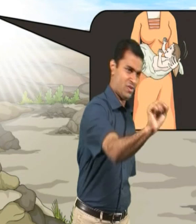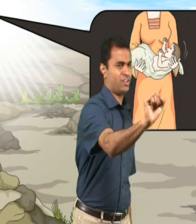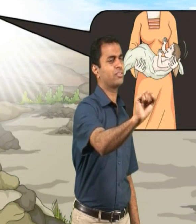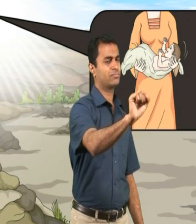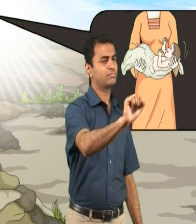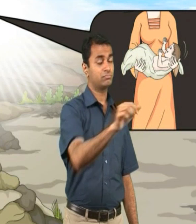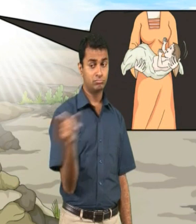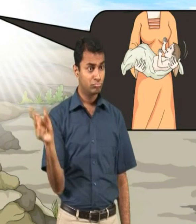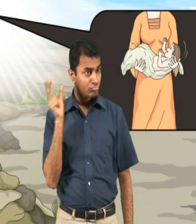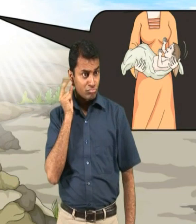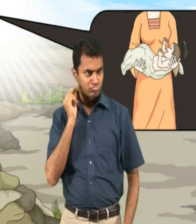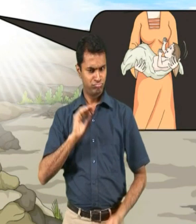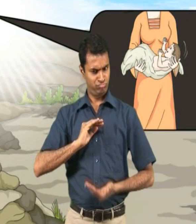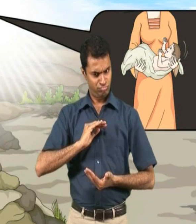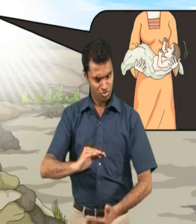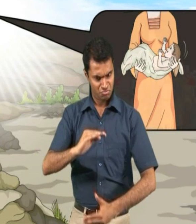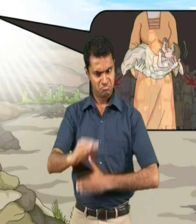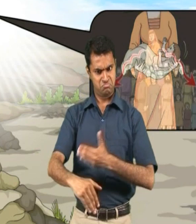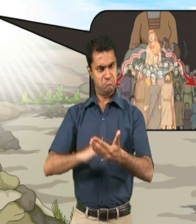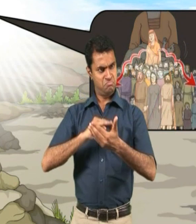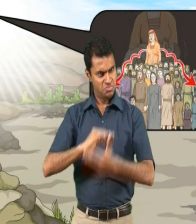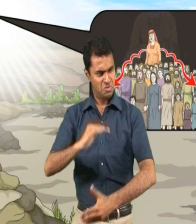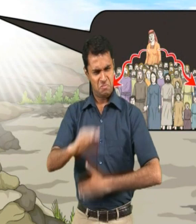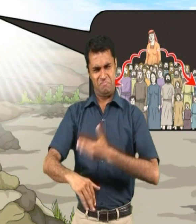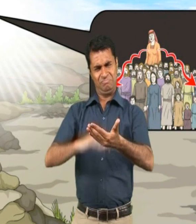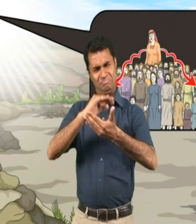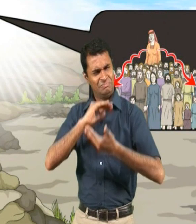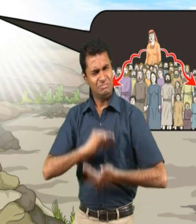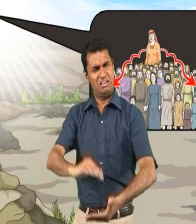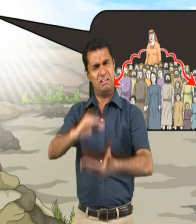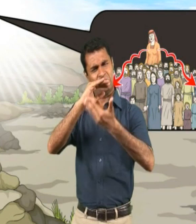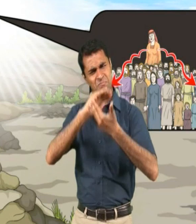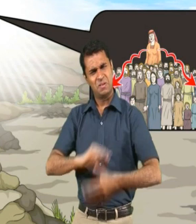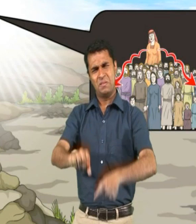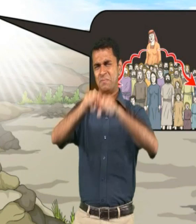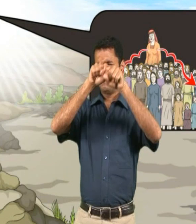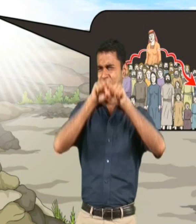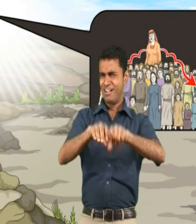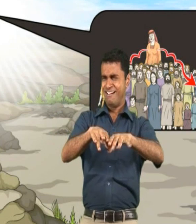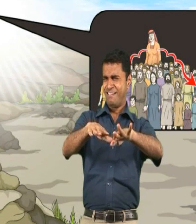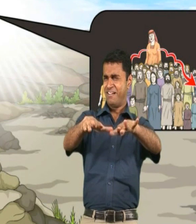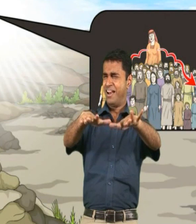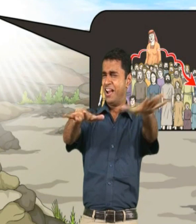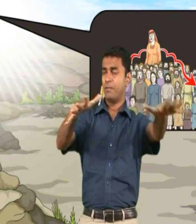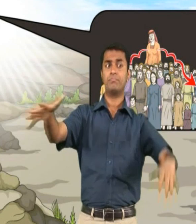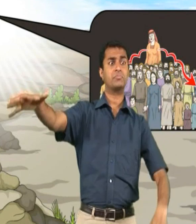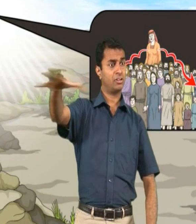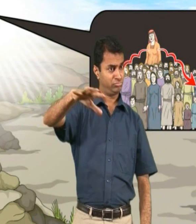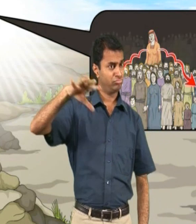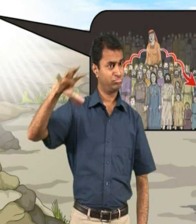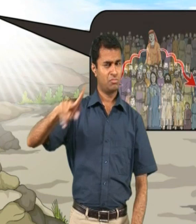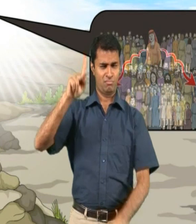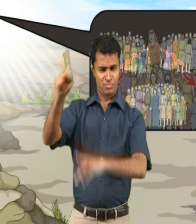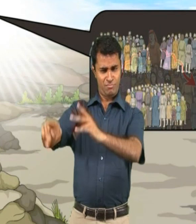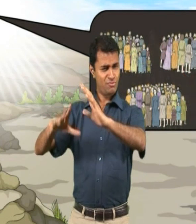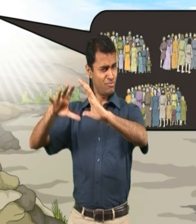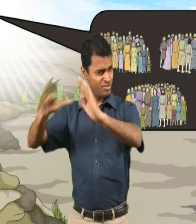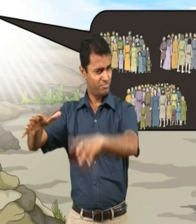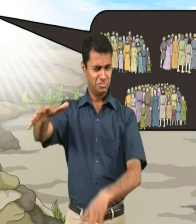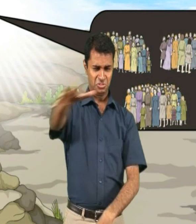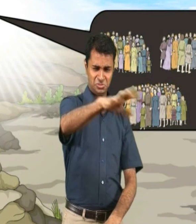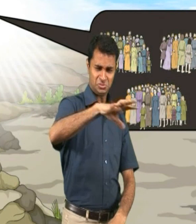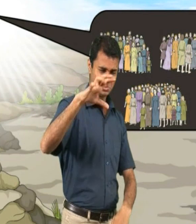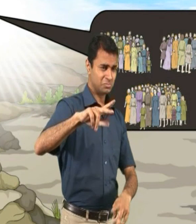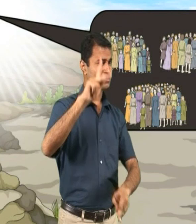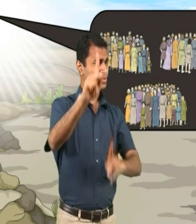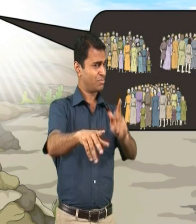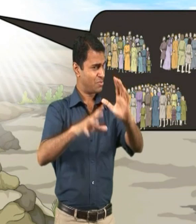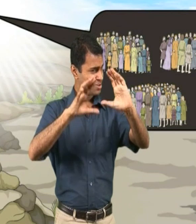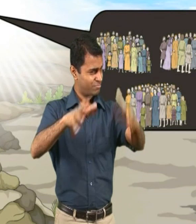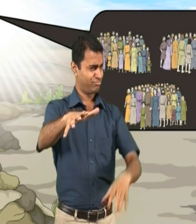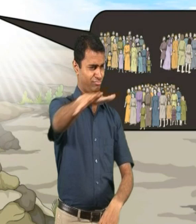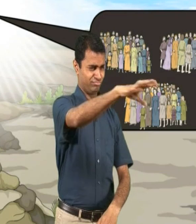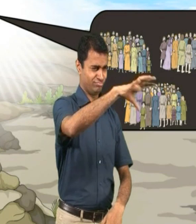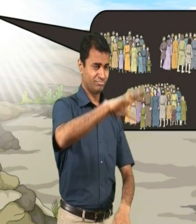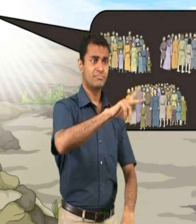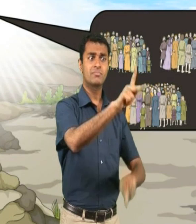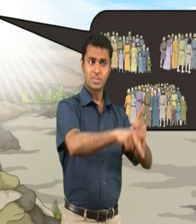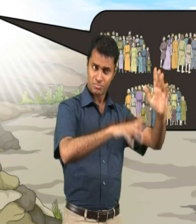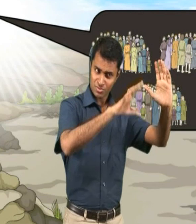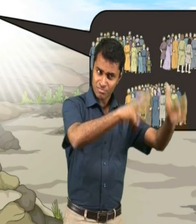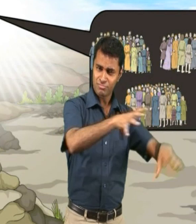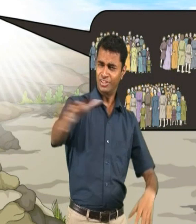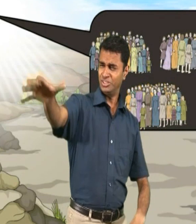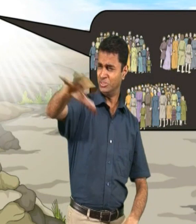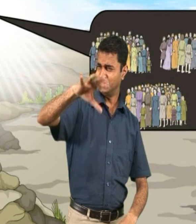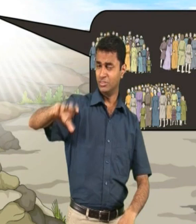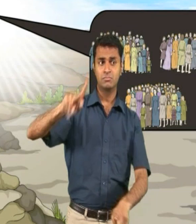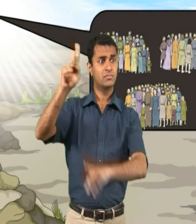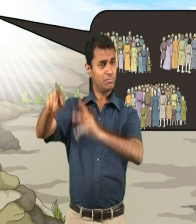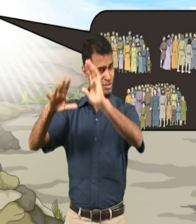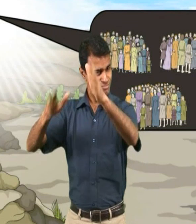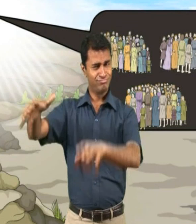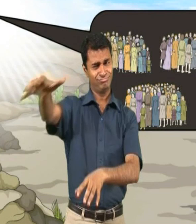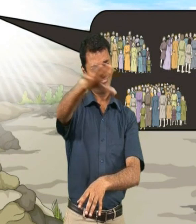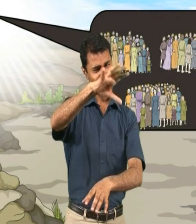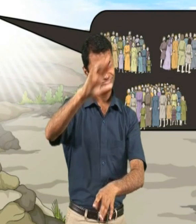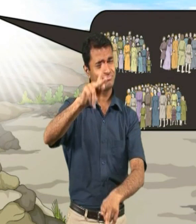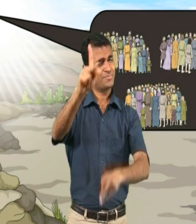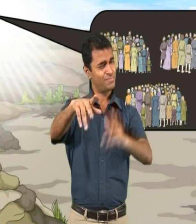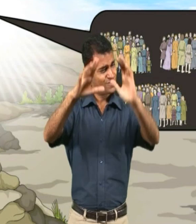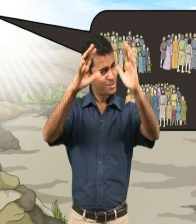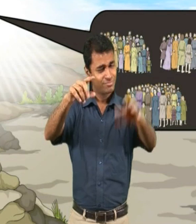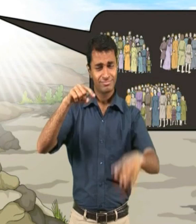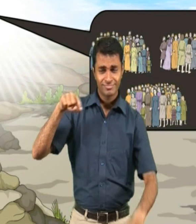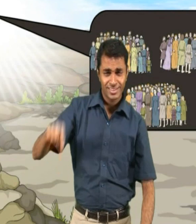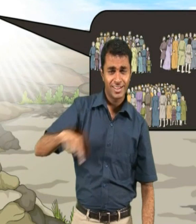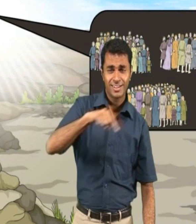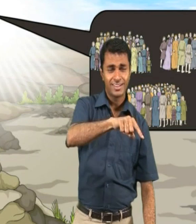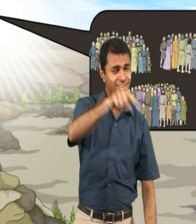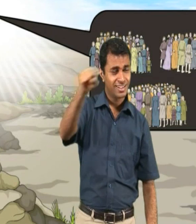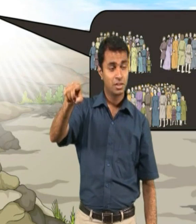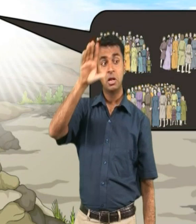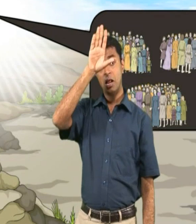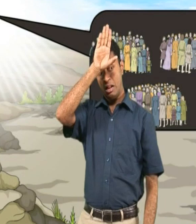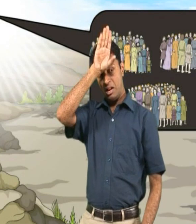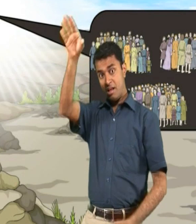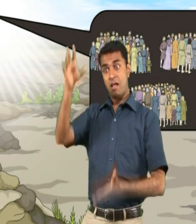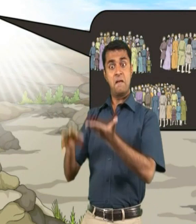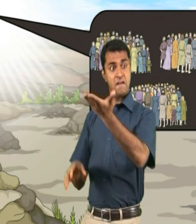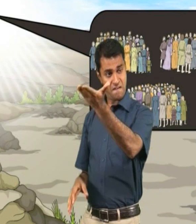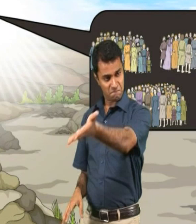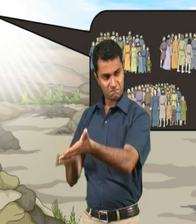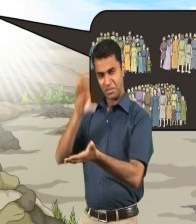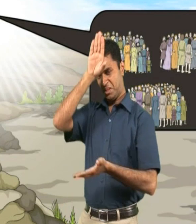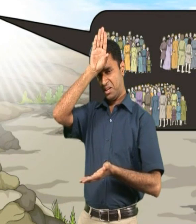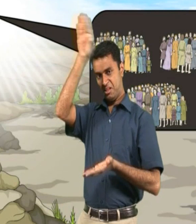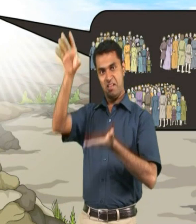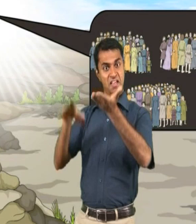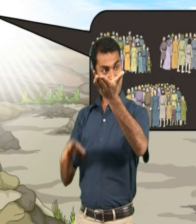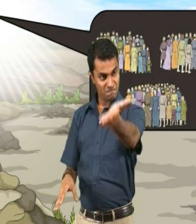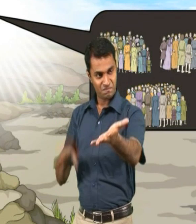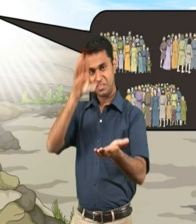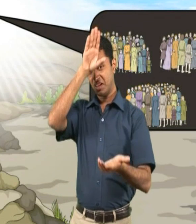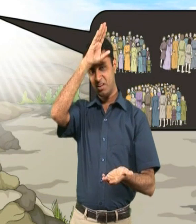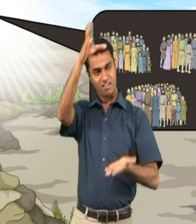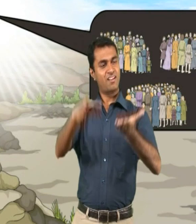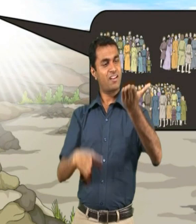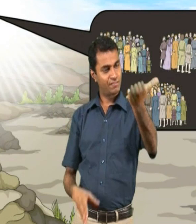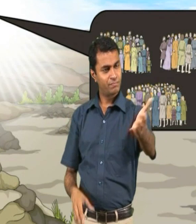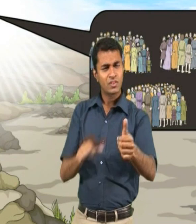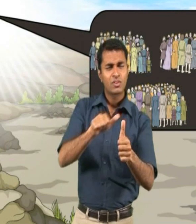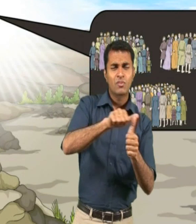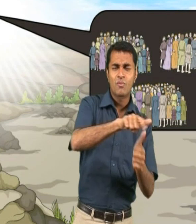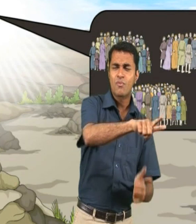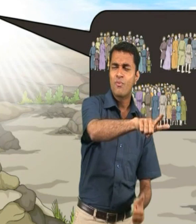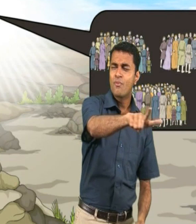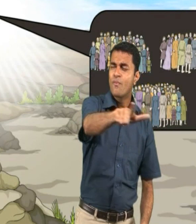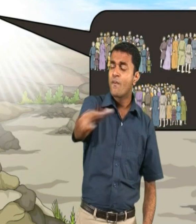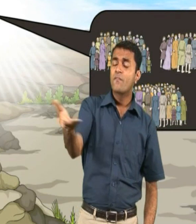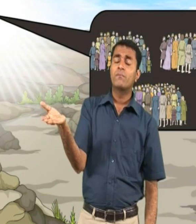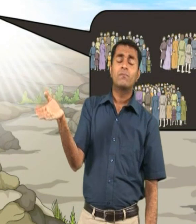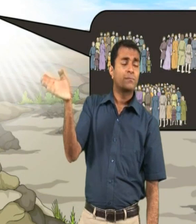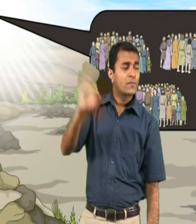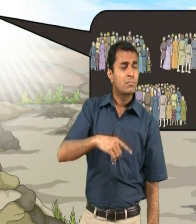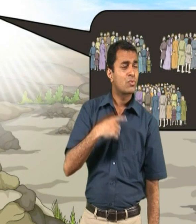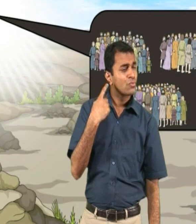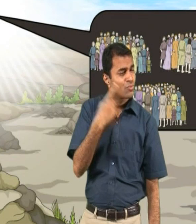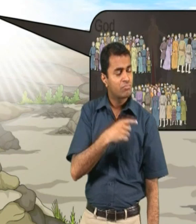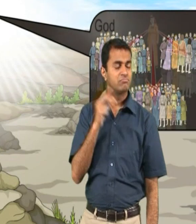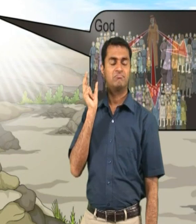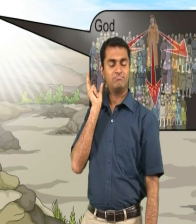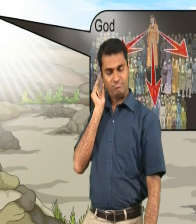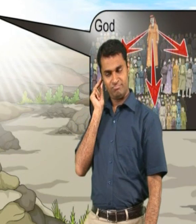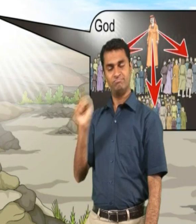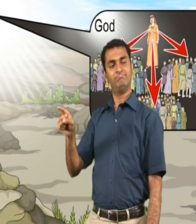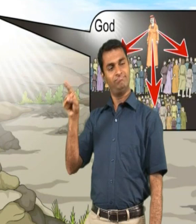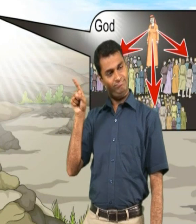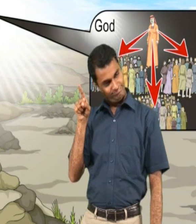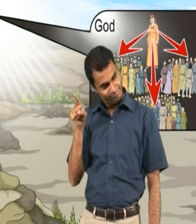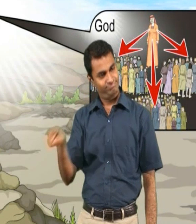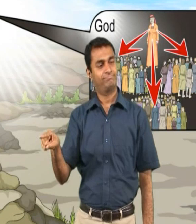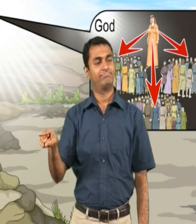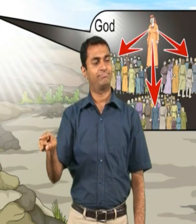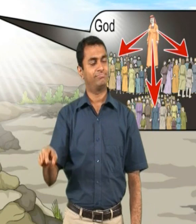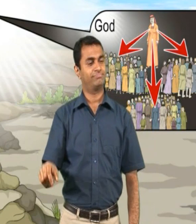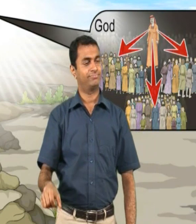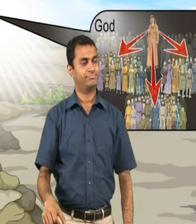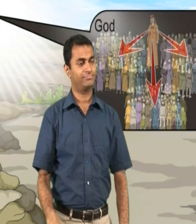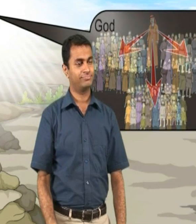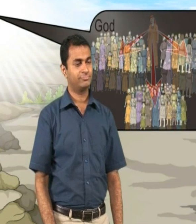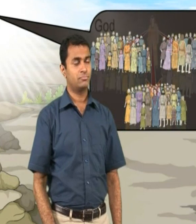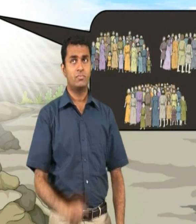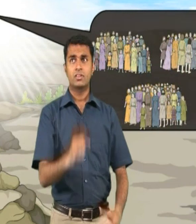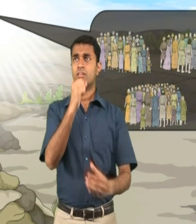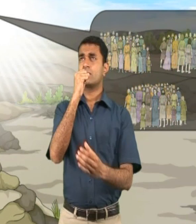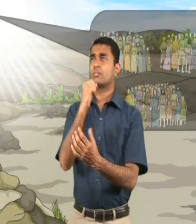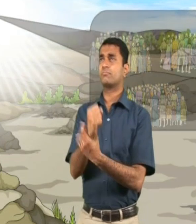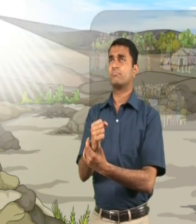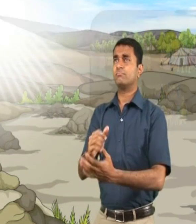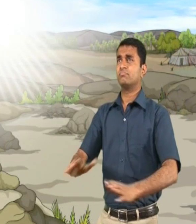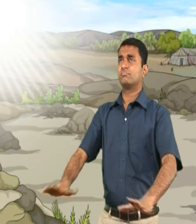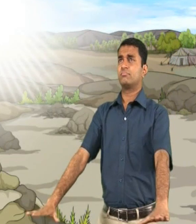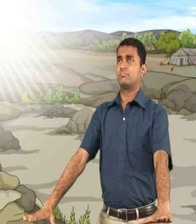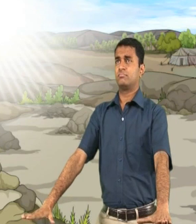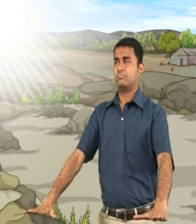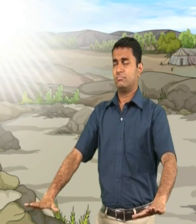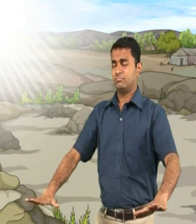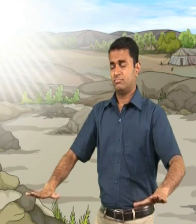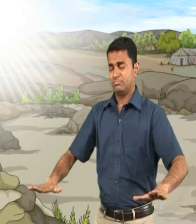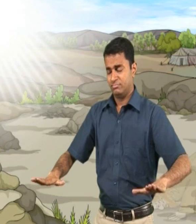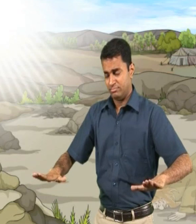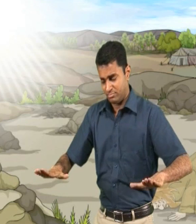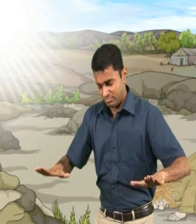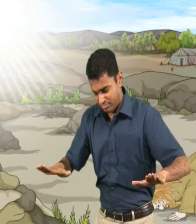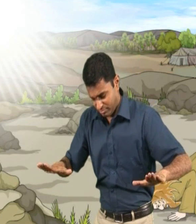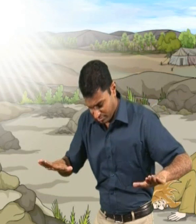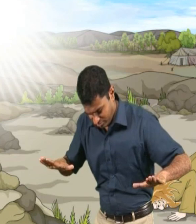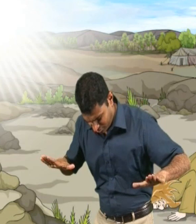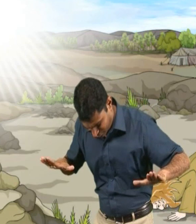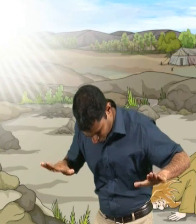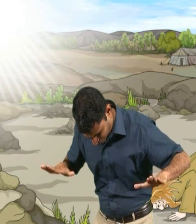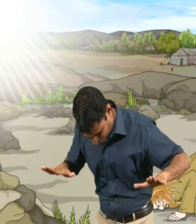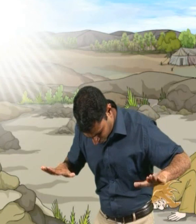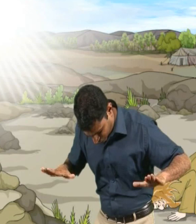I will bless her, and she will be the mother of nations; kings of peoples will descend from her.”